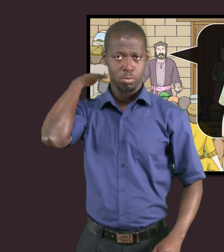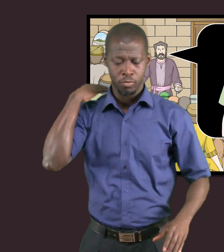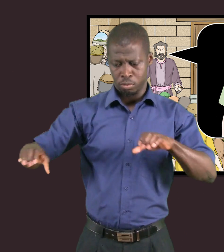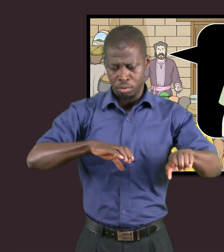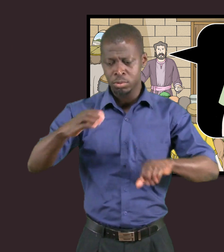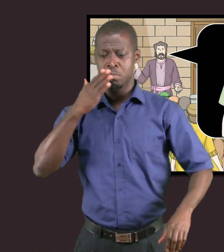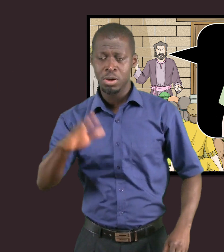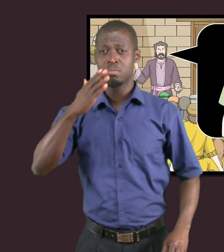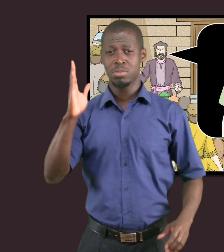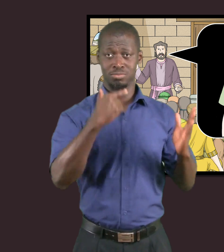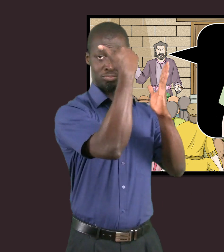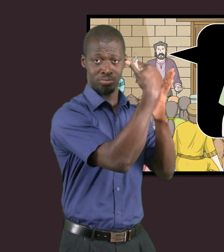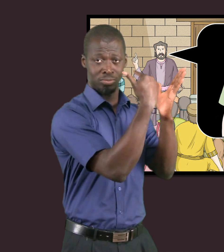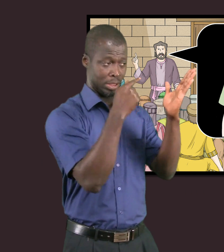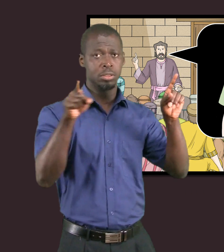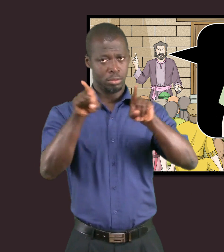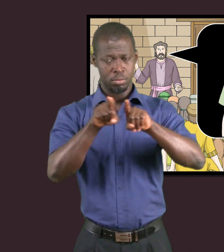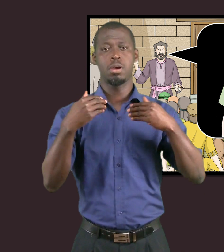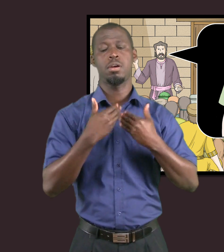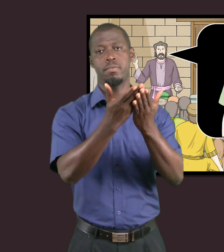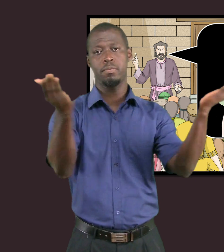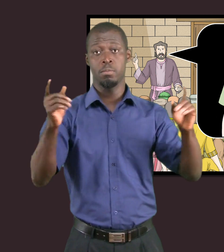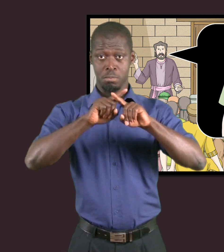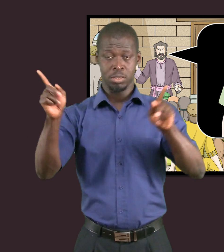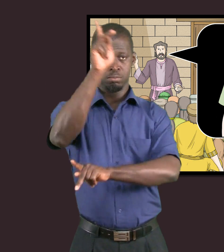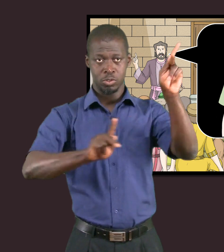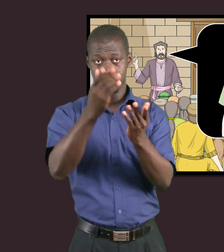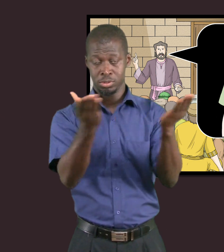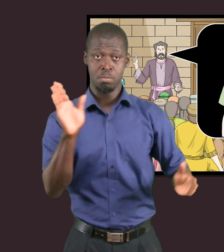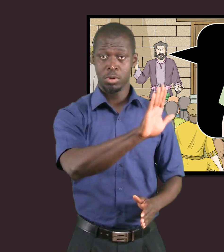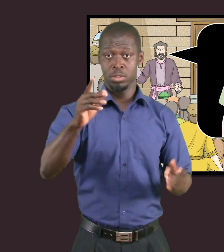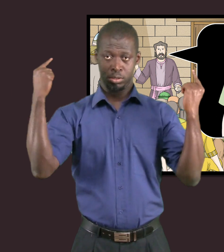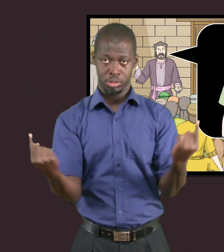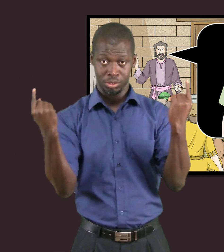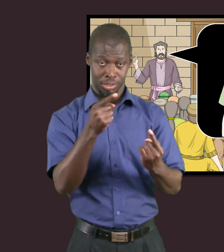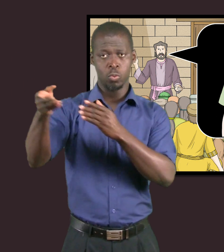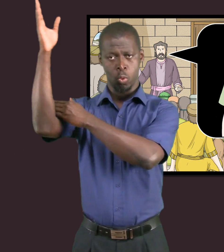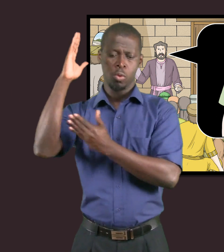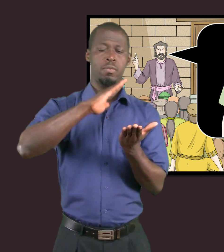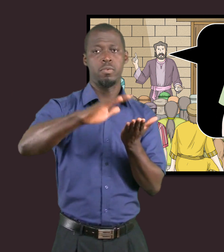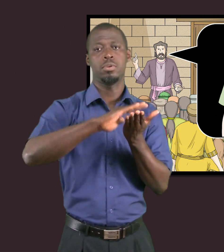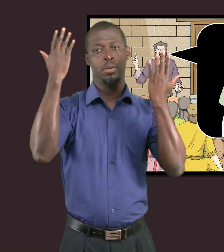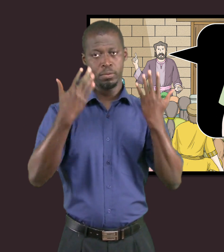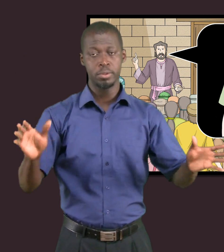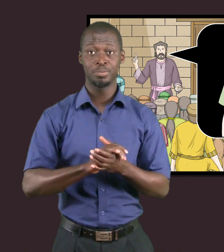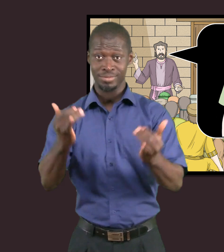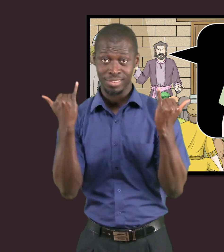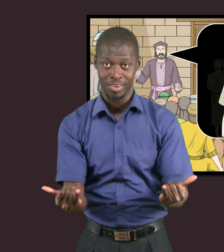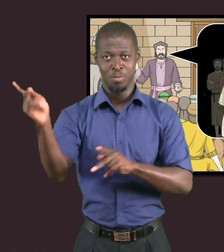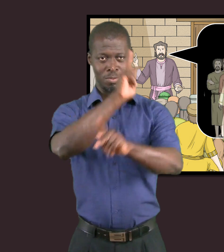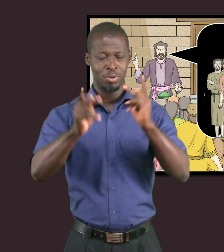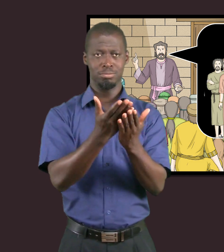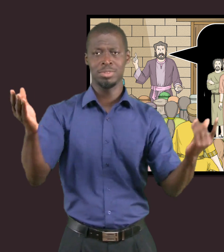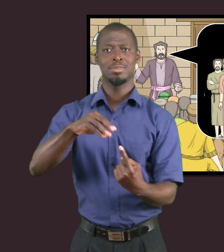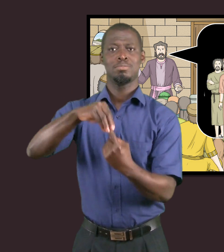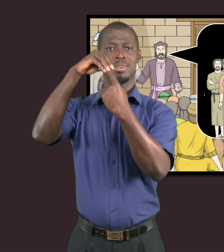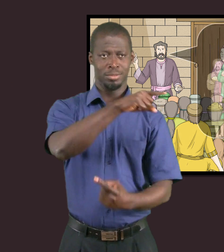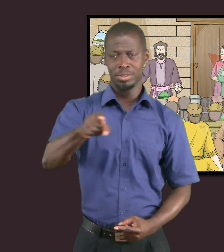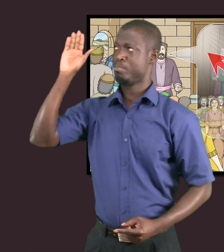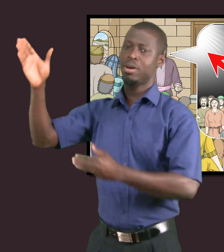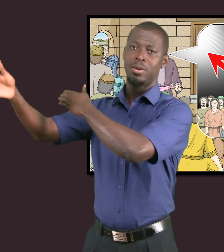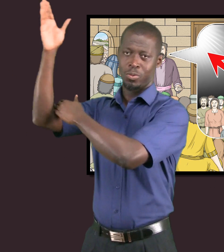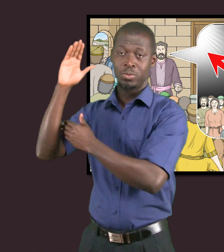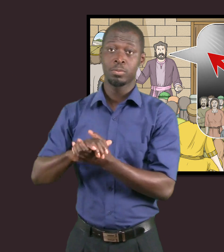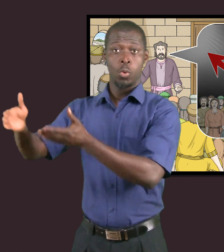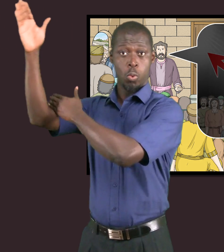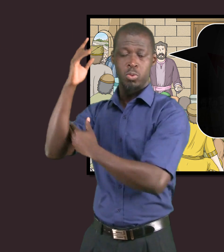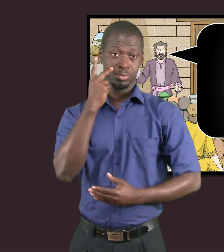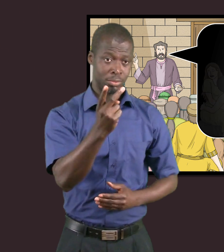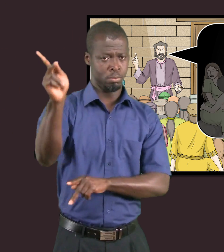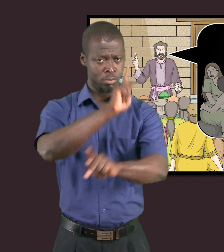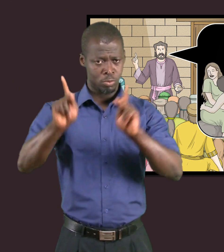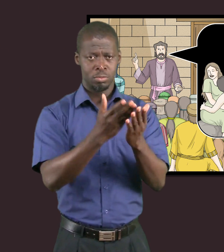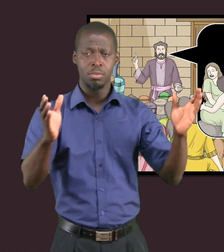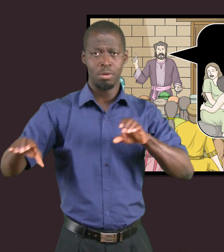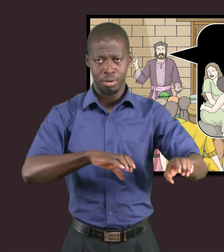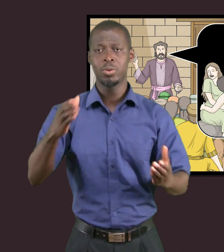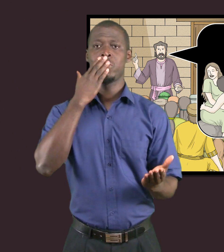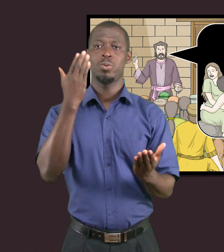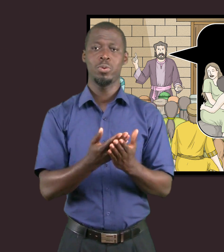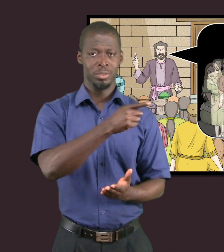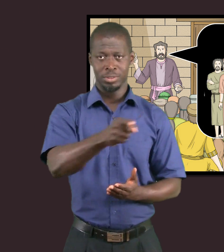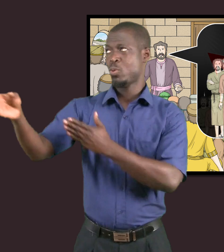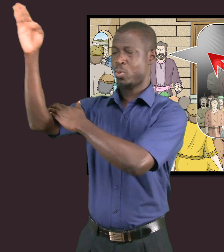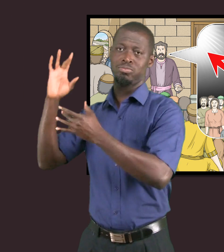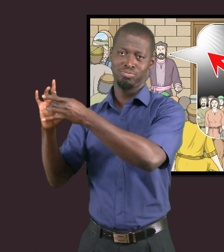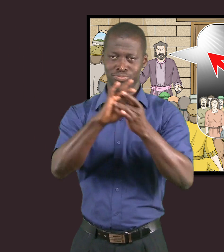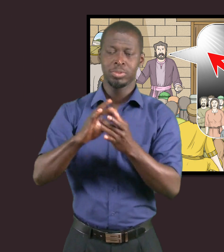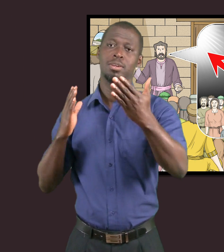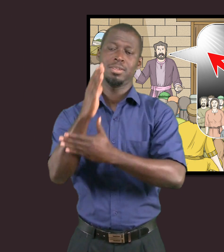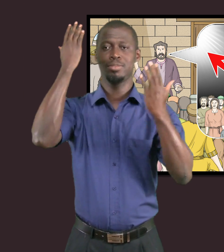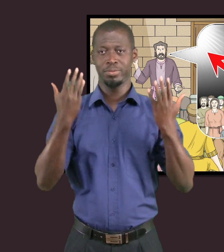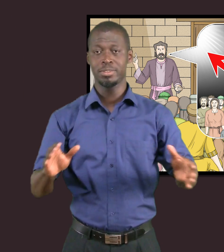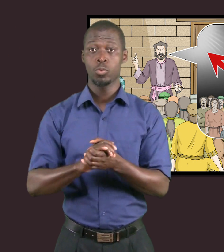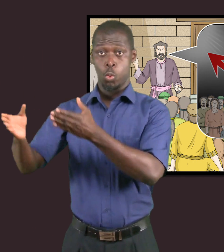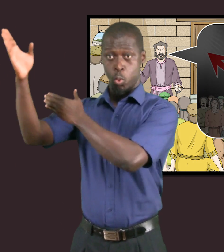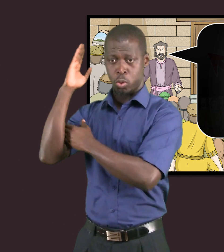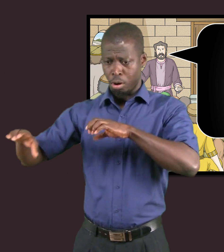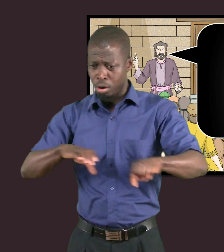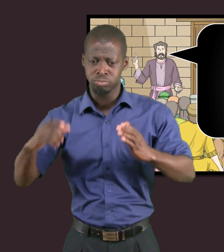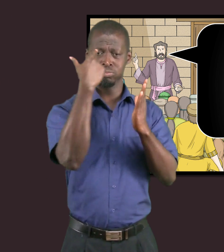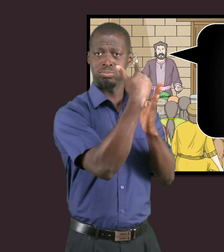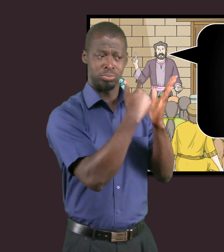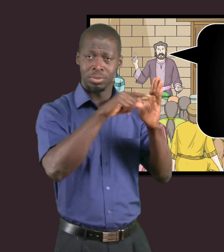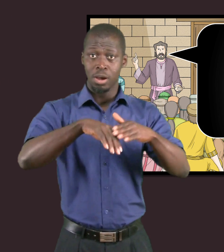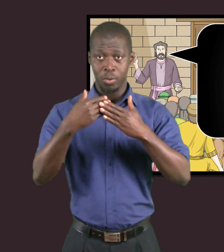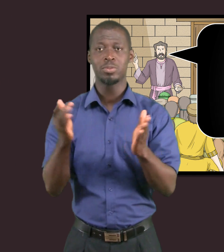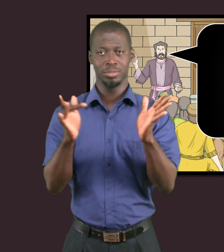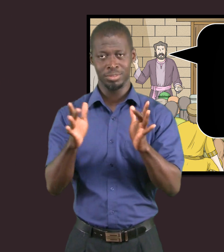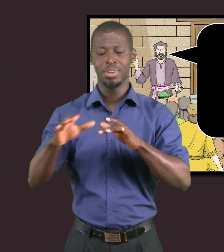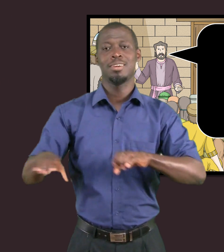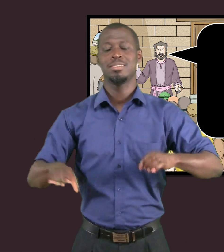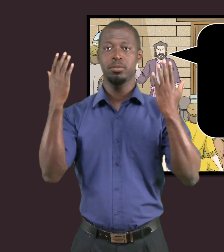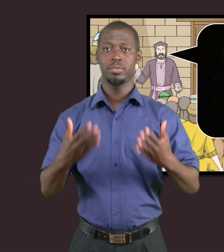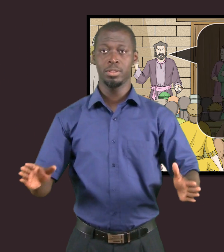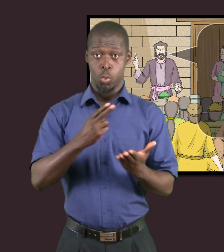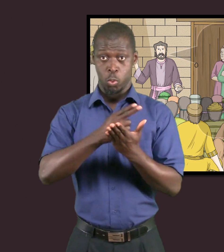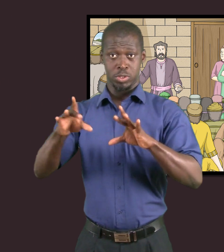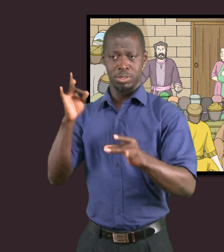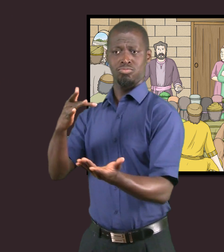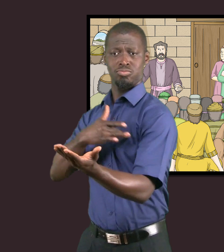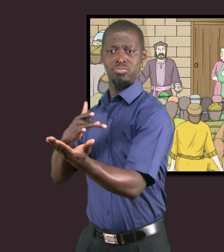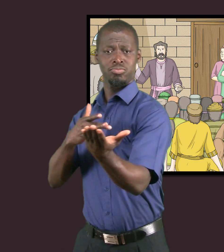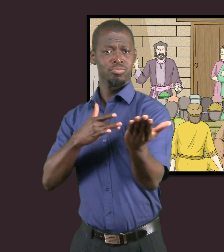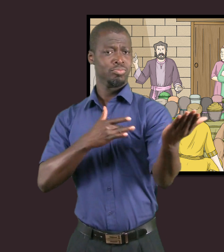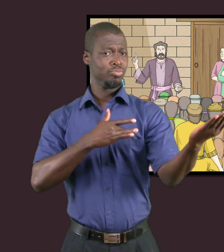But you were washed, you were sanctified, you were justified, in the name of the Lord Jesus Christ and by the Spirit of our God.